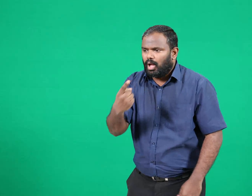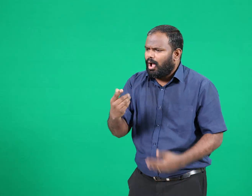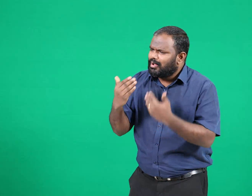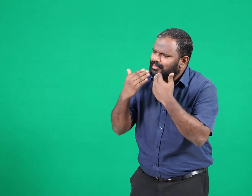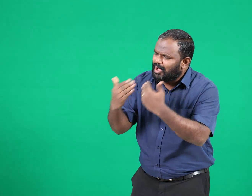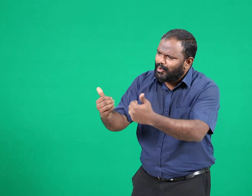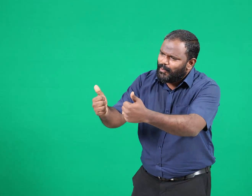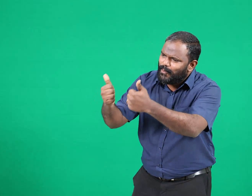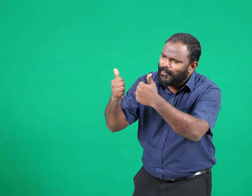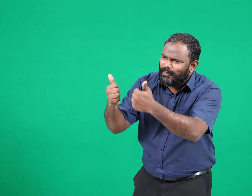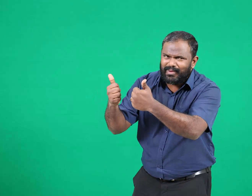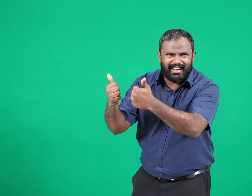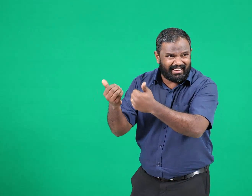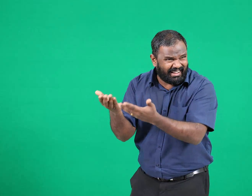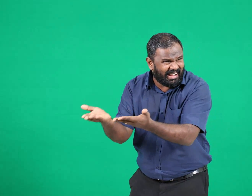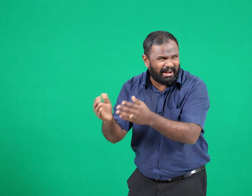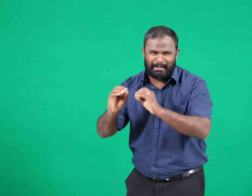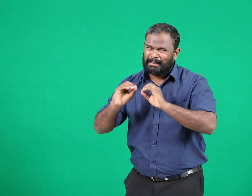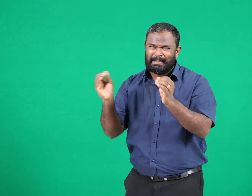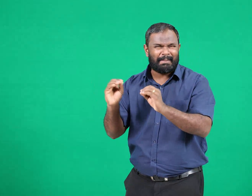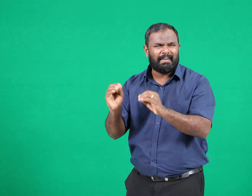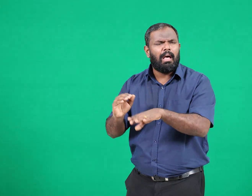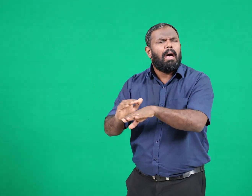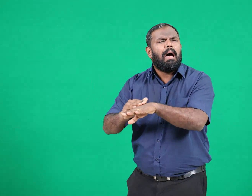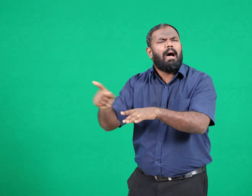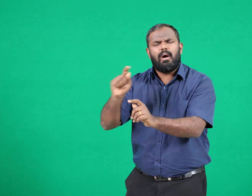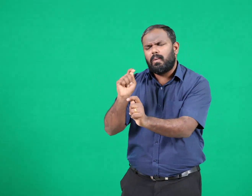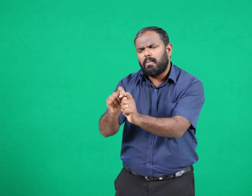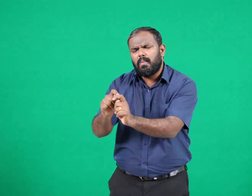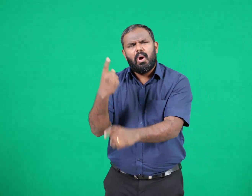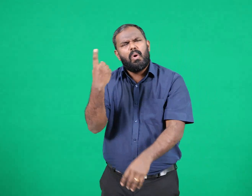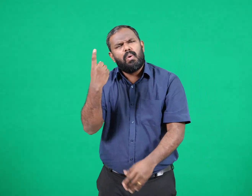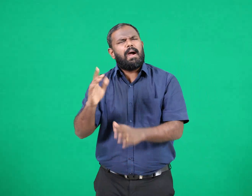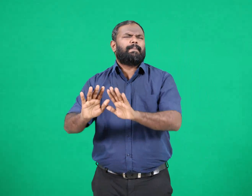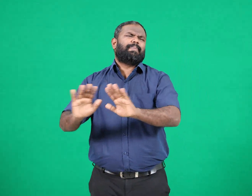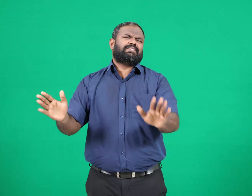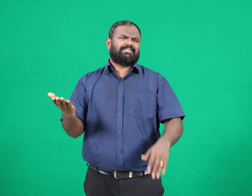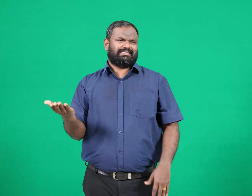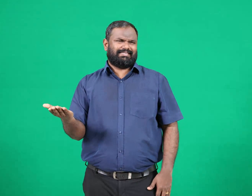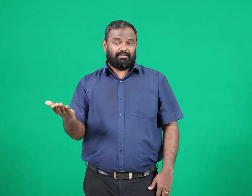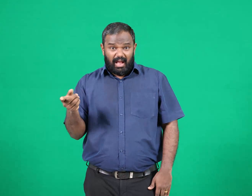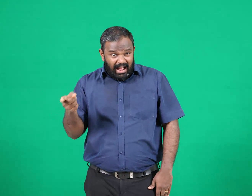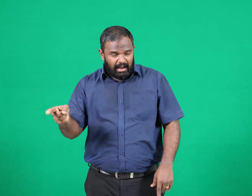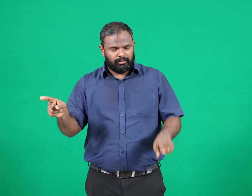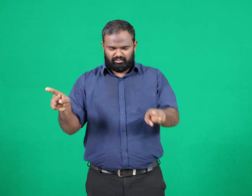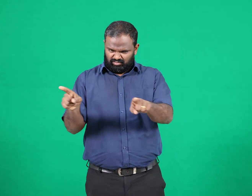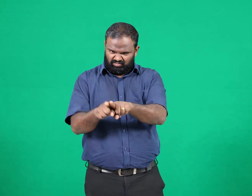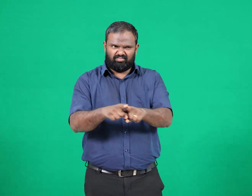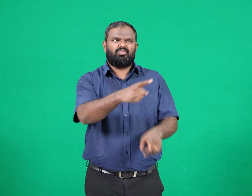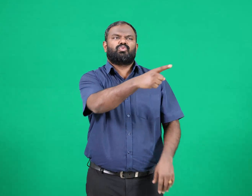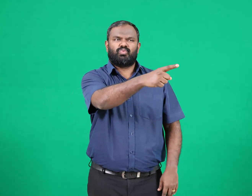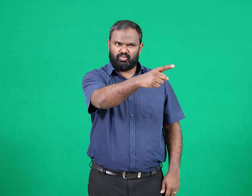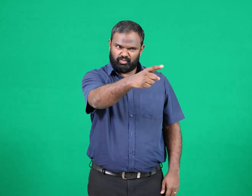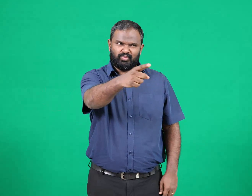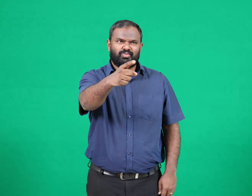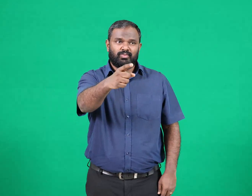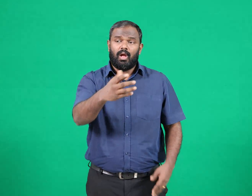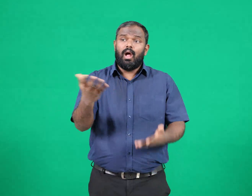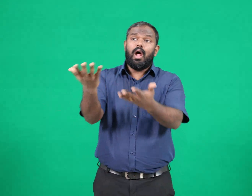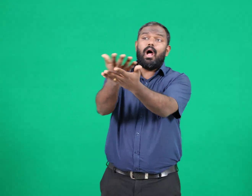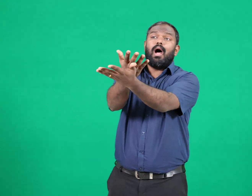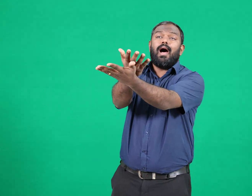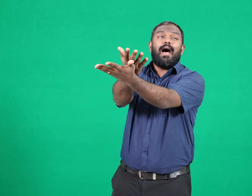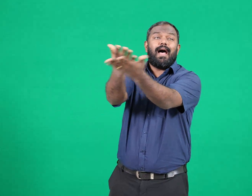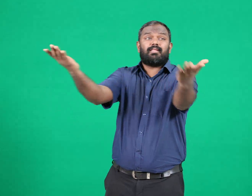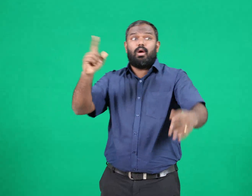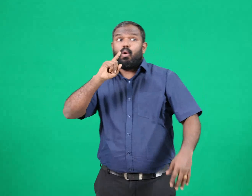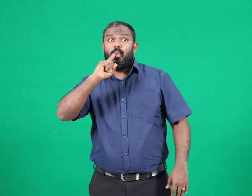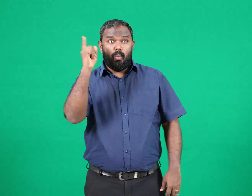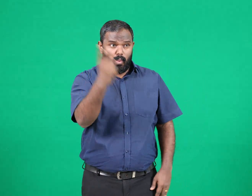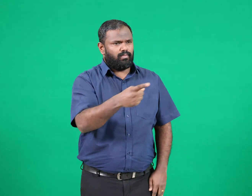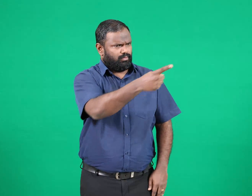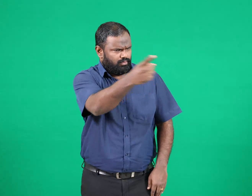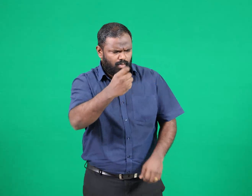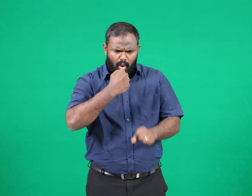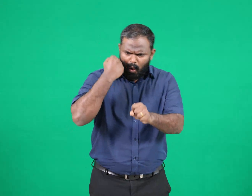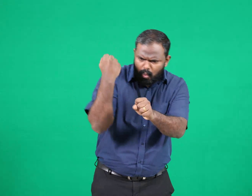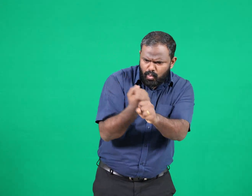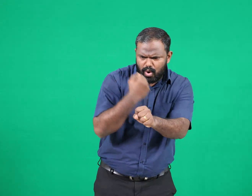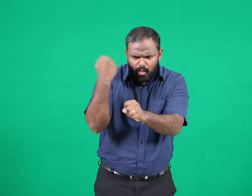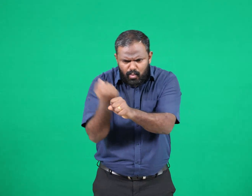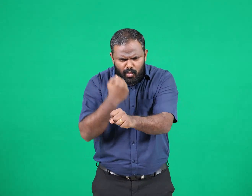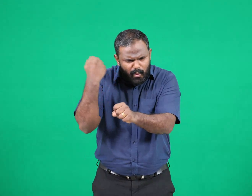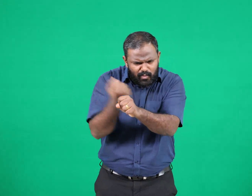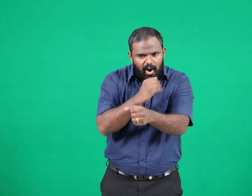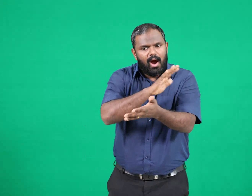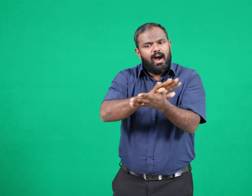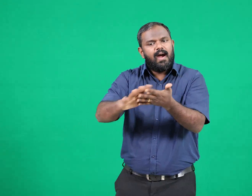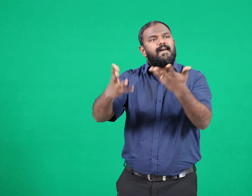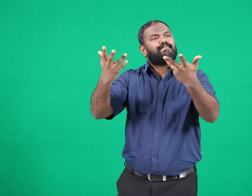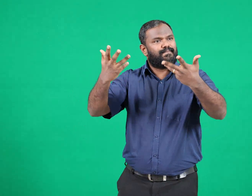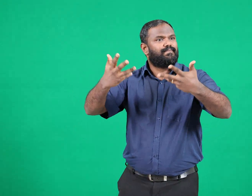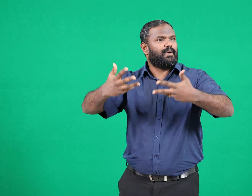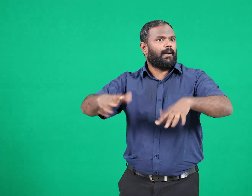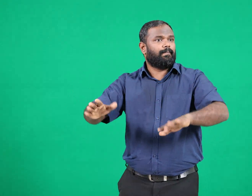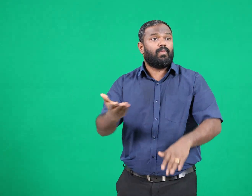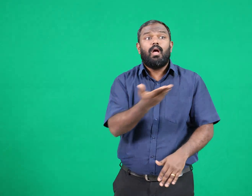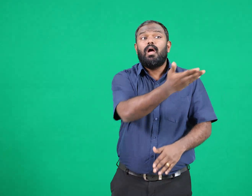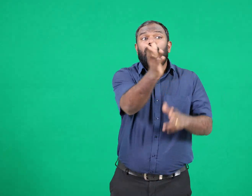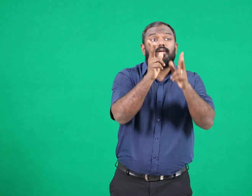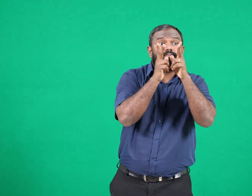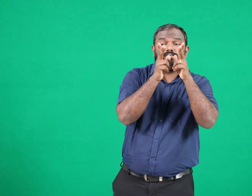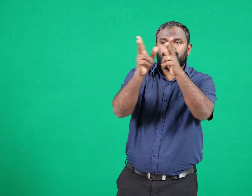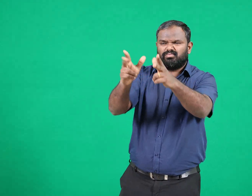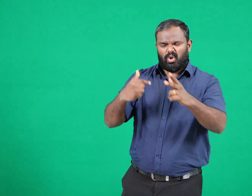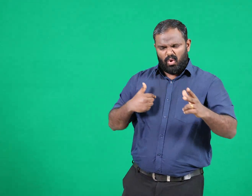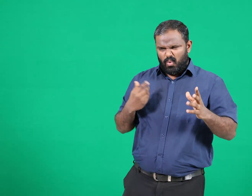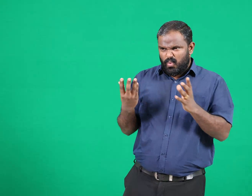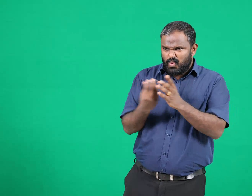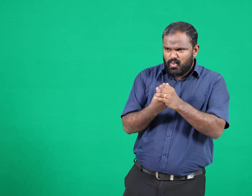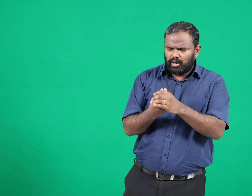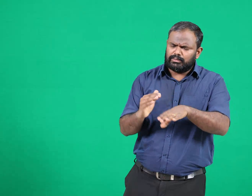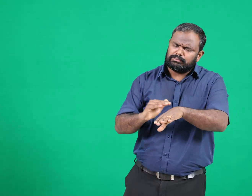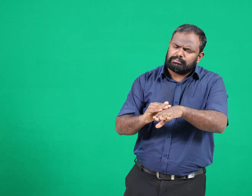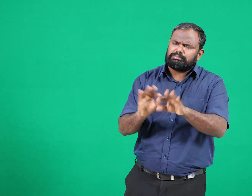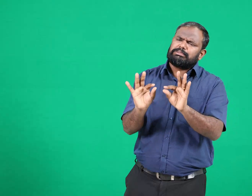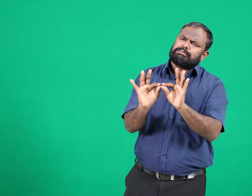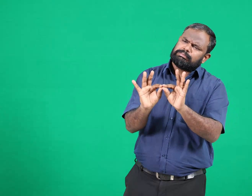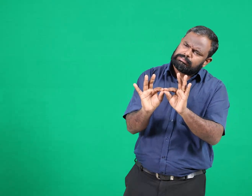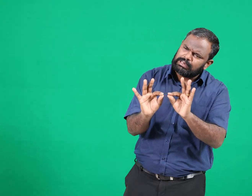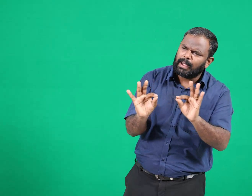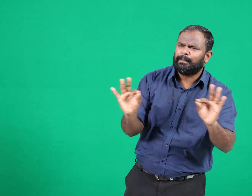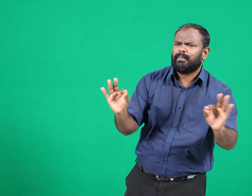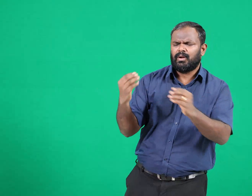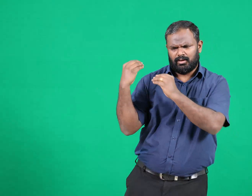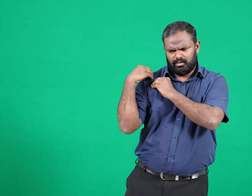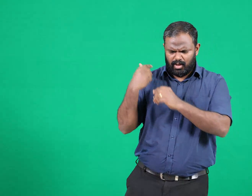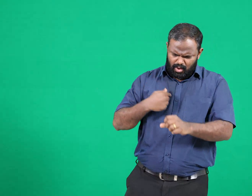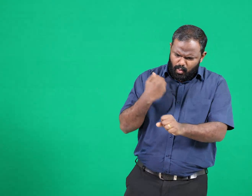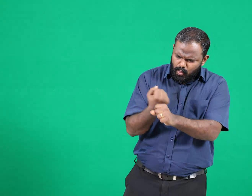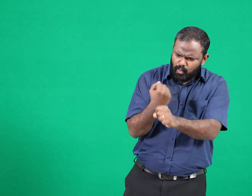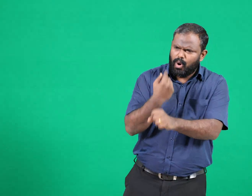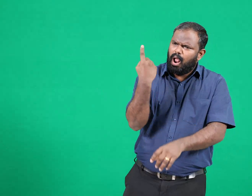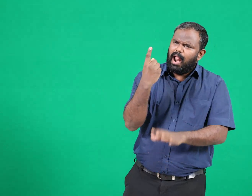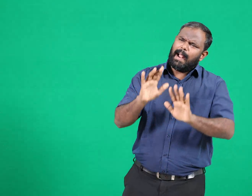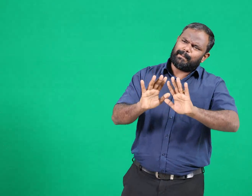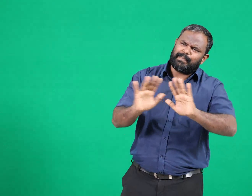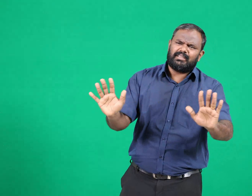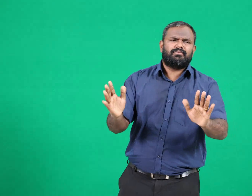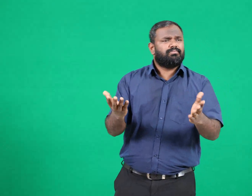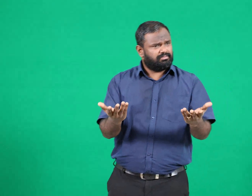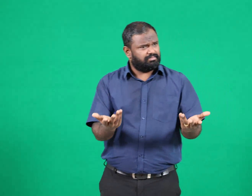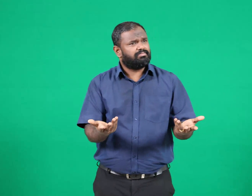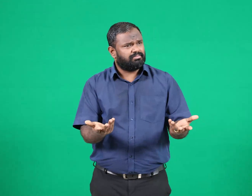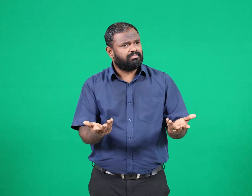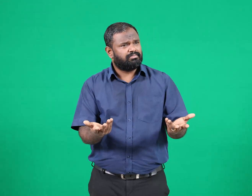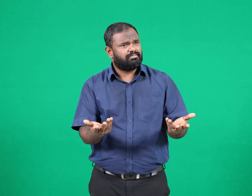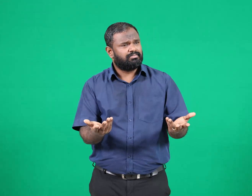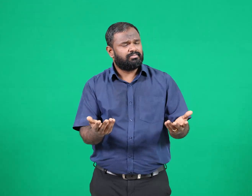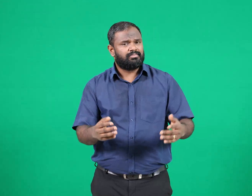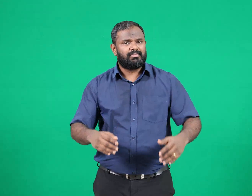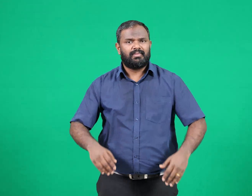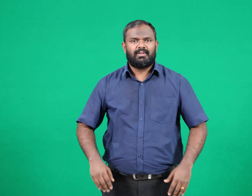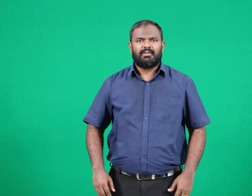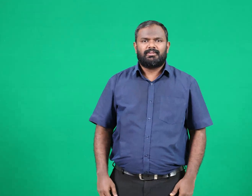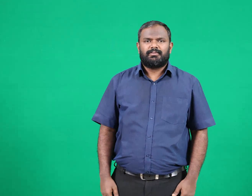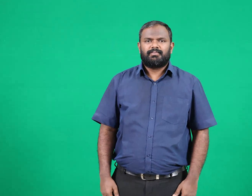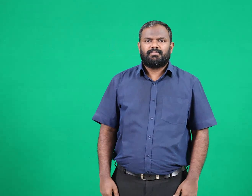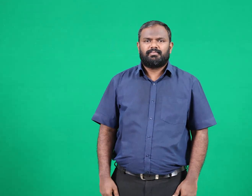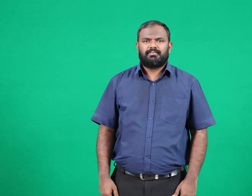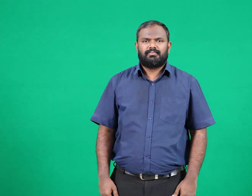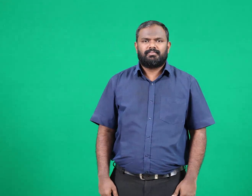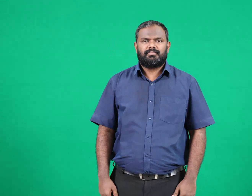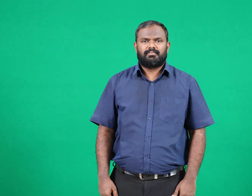So you also, when you have done everything commanded of you, should say, ' We are unworthy servants;